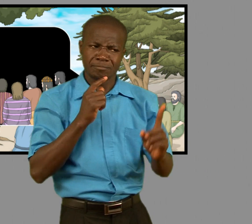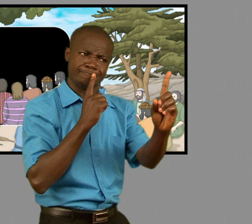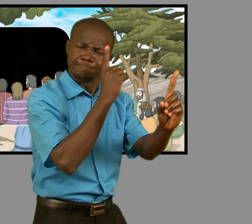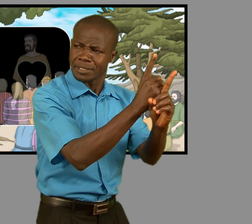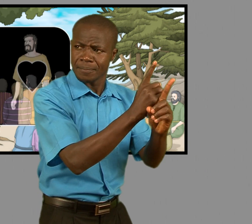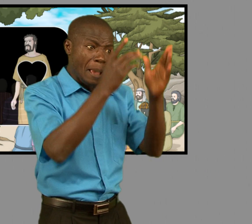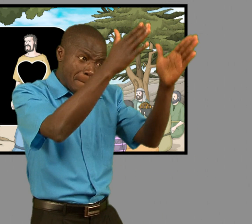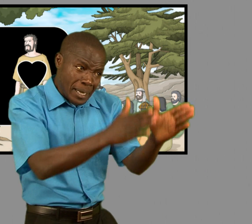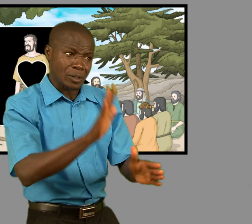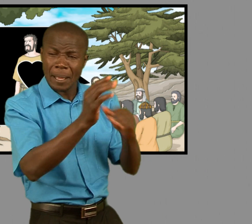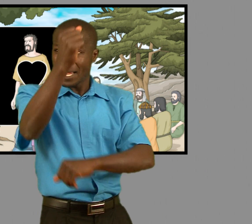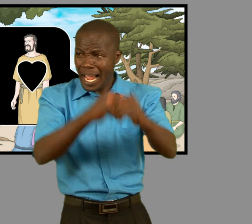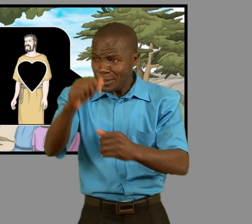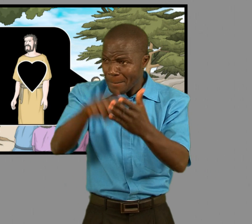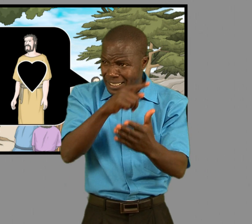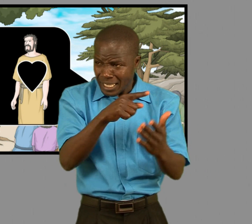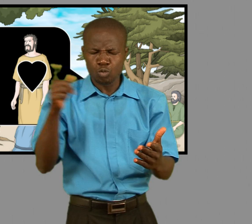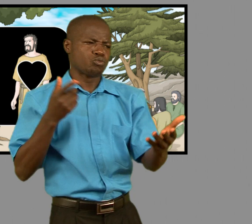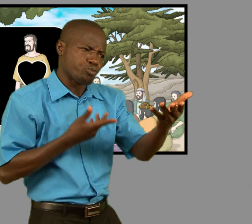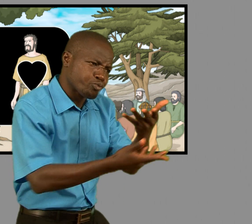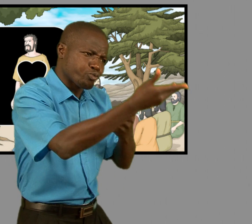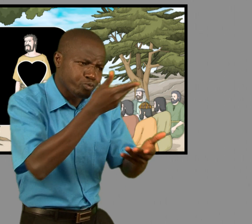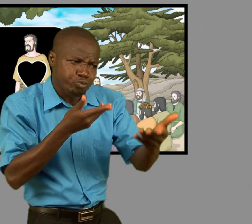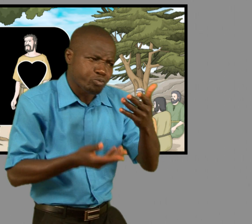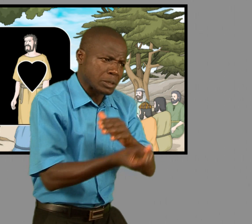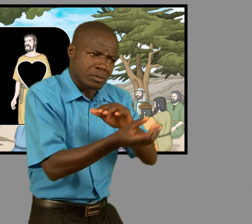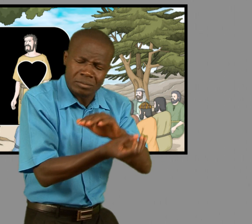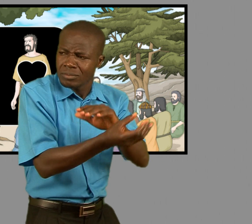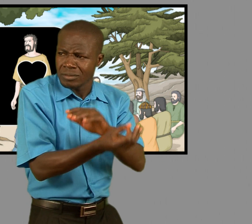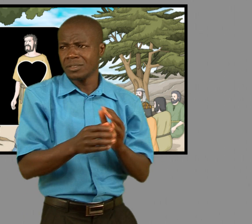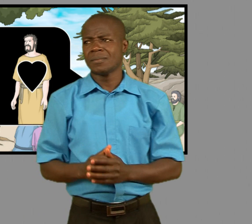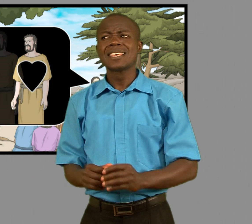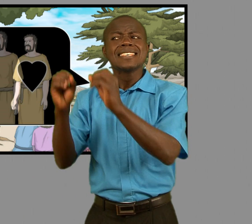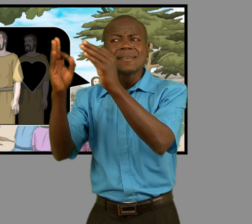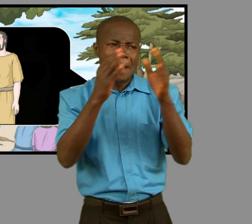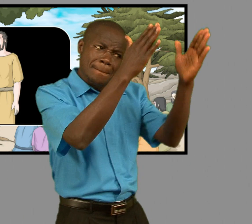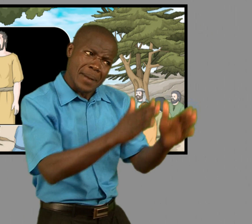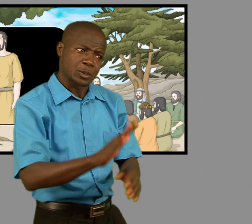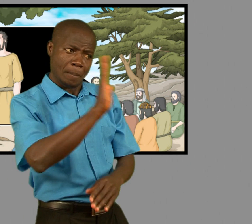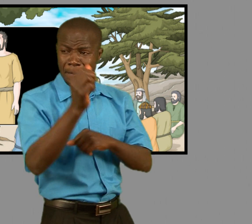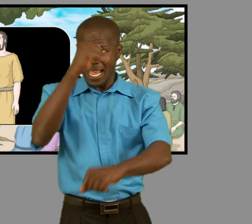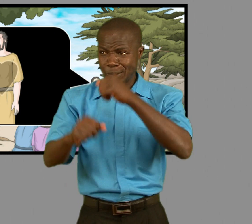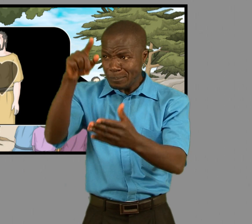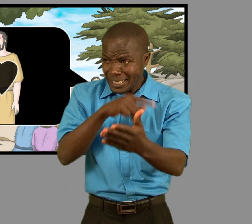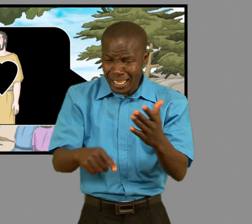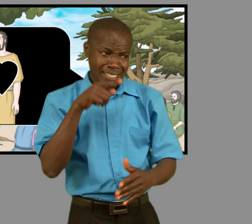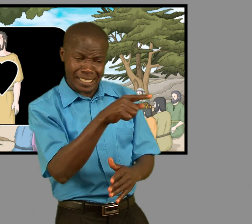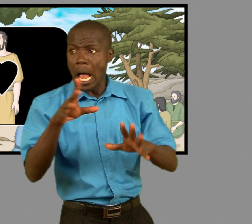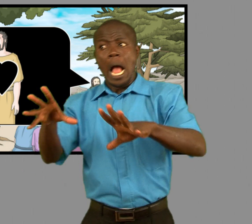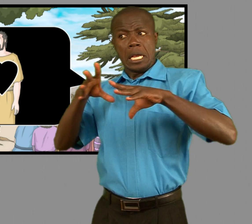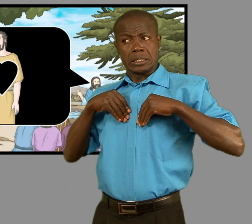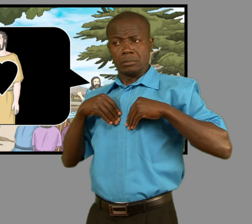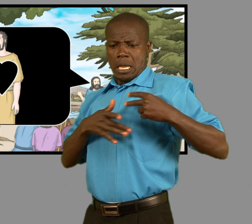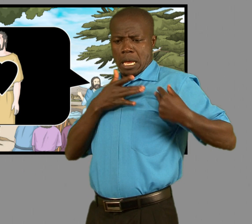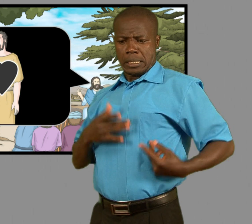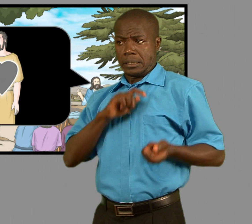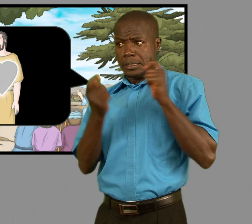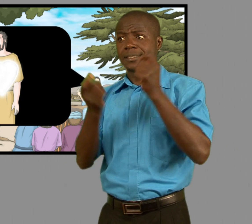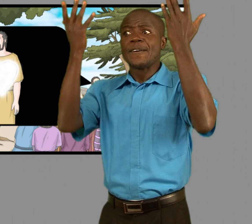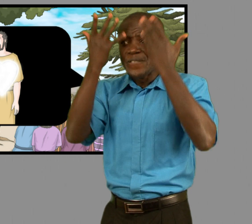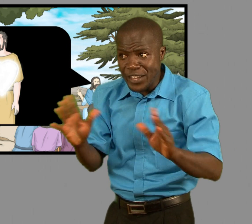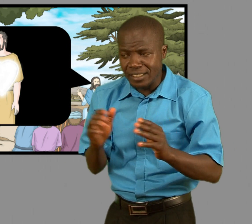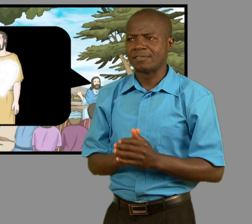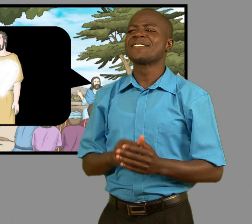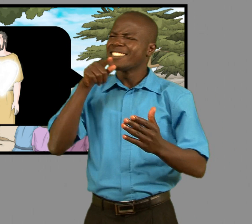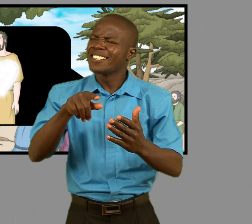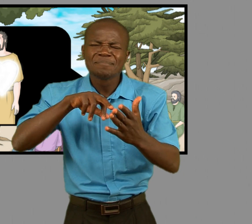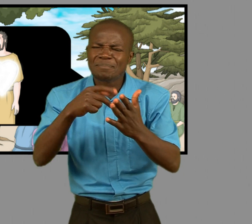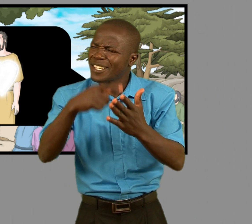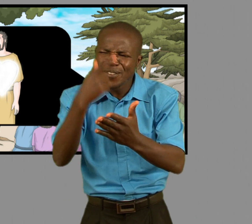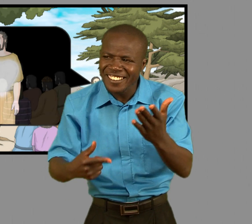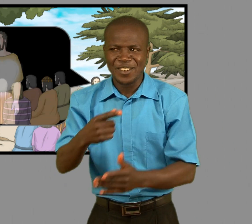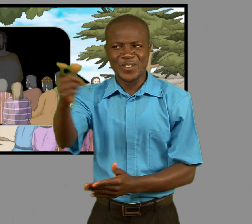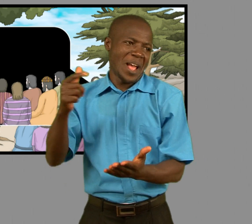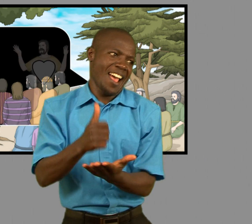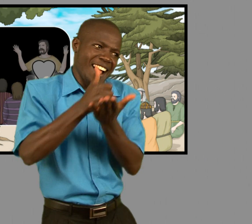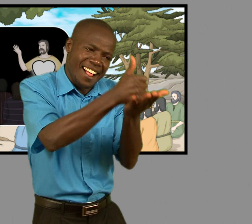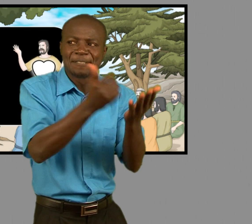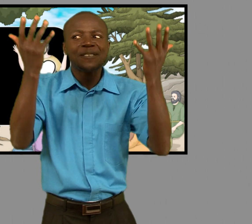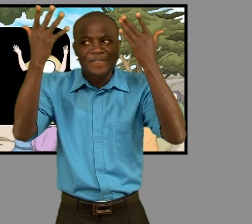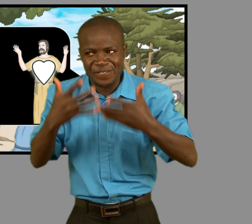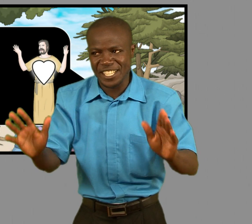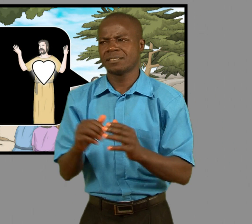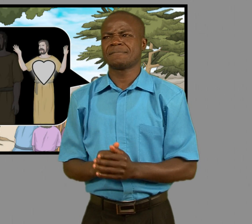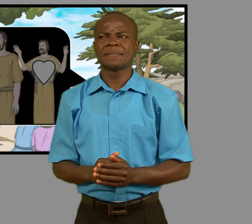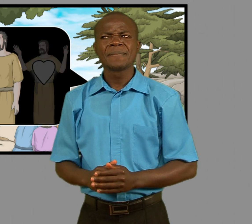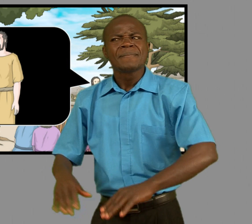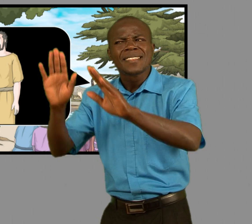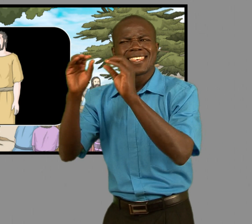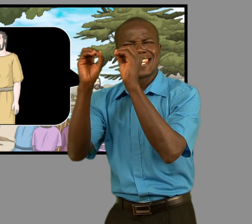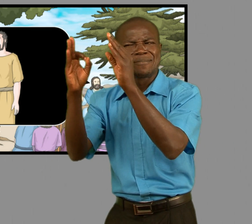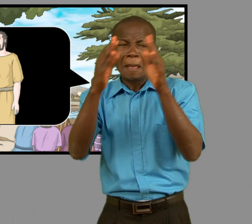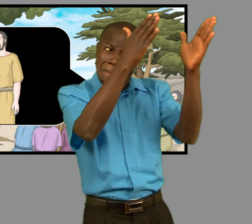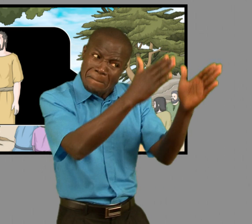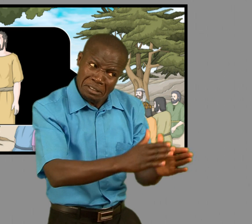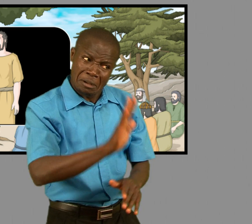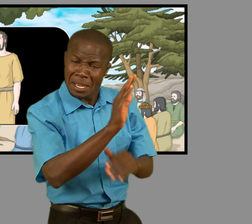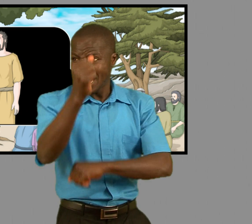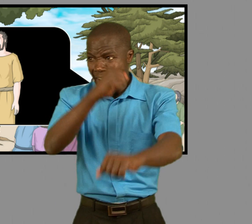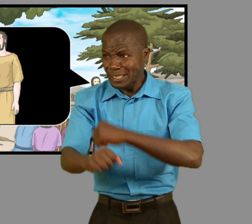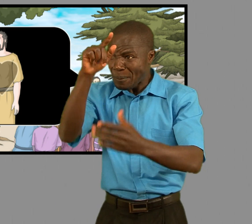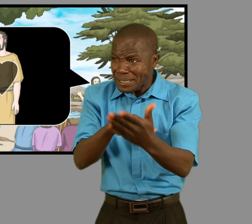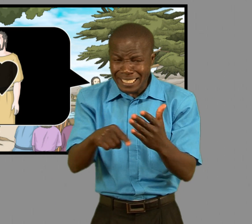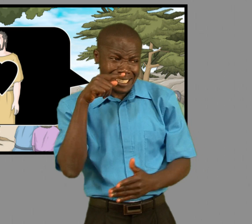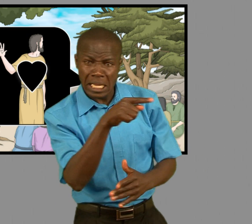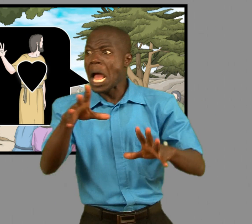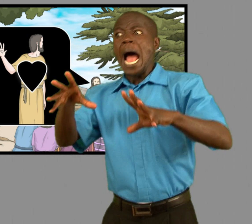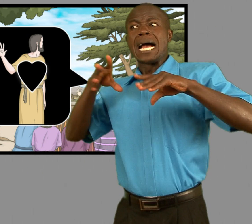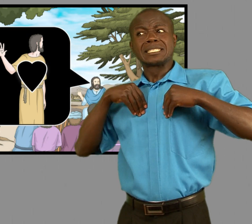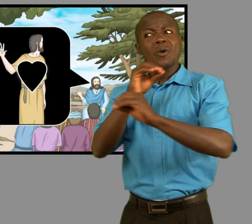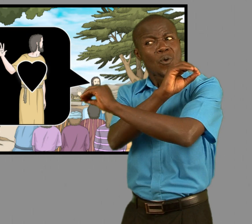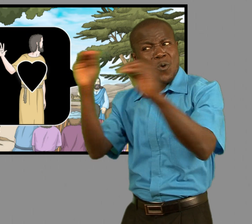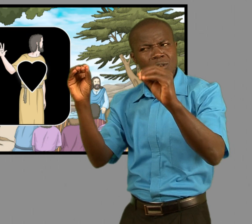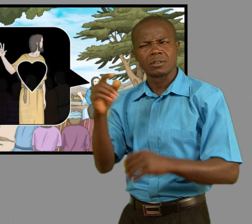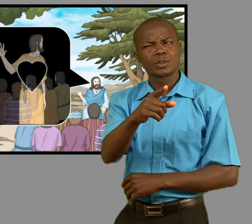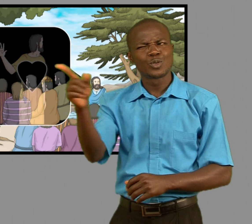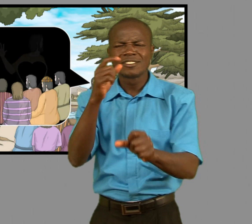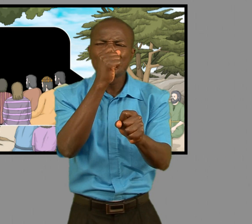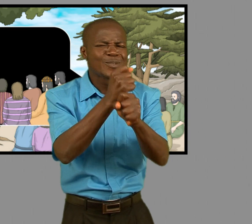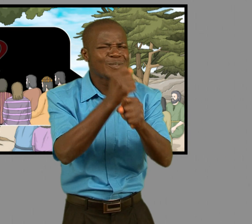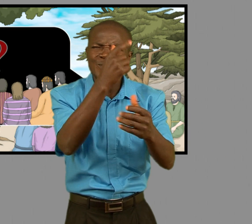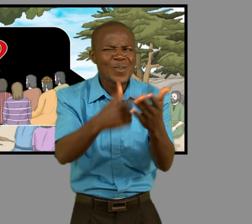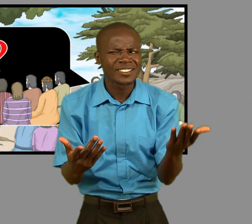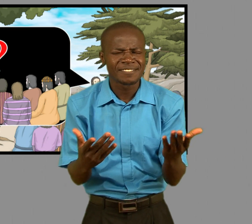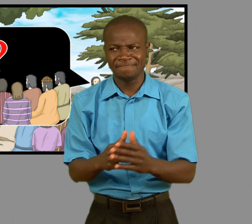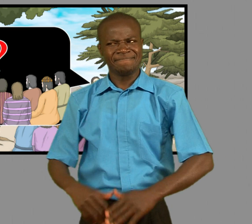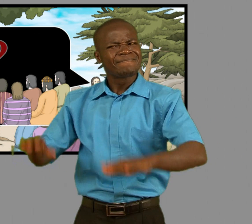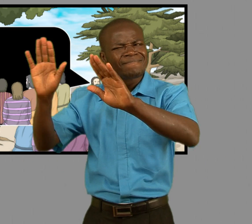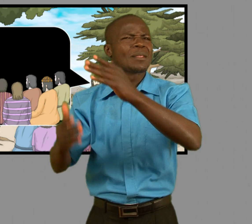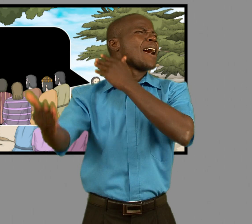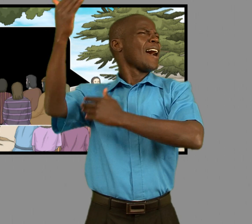If he listens to you, you have won your brother over.